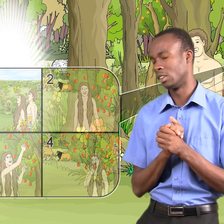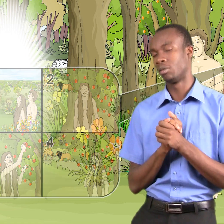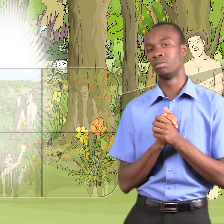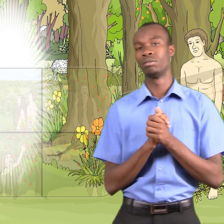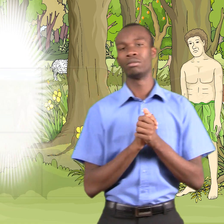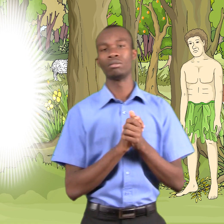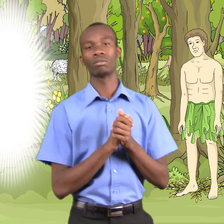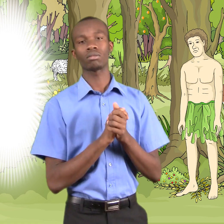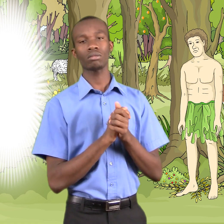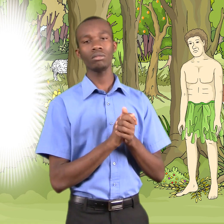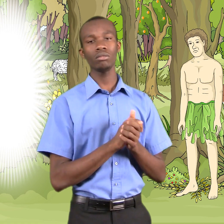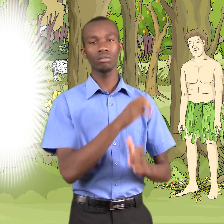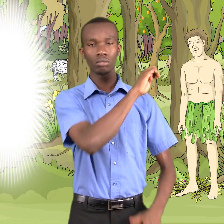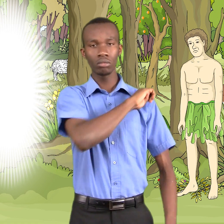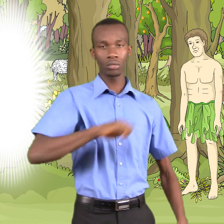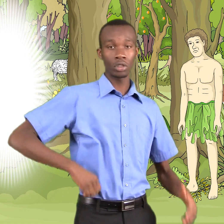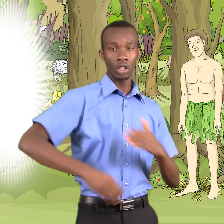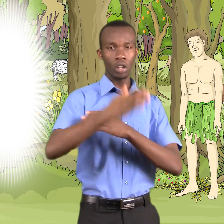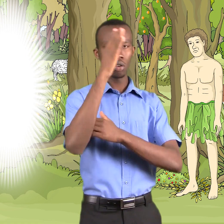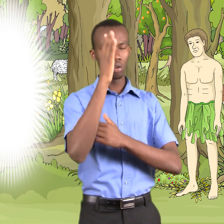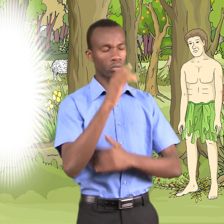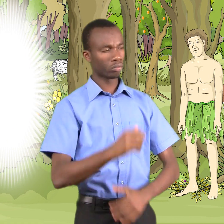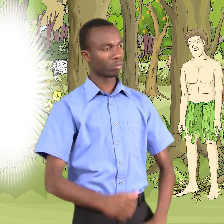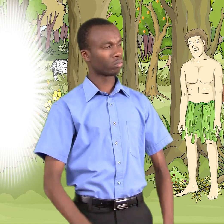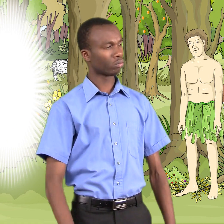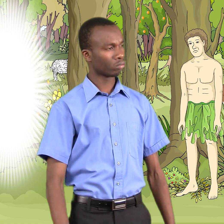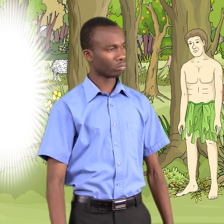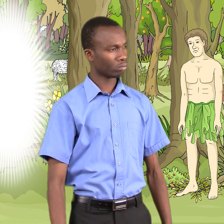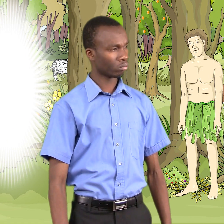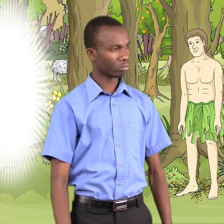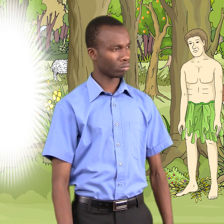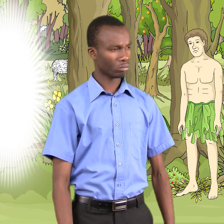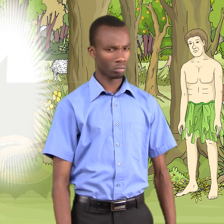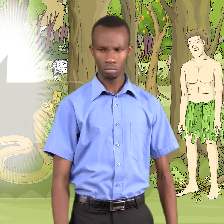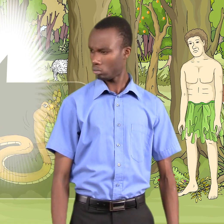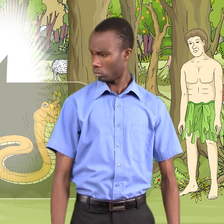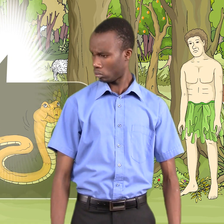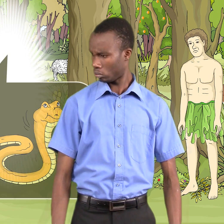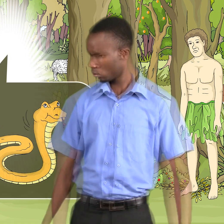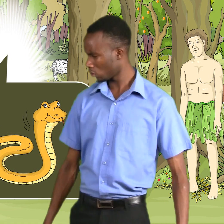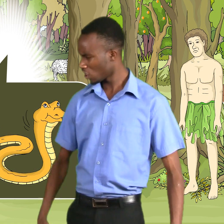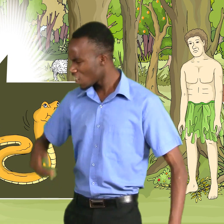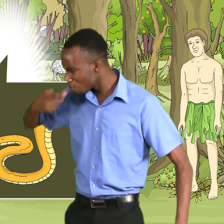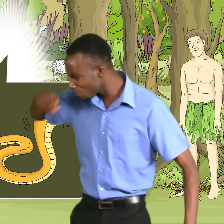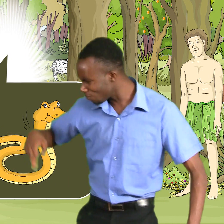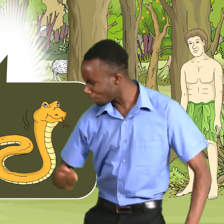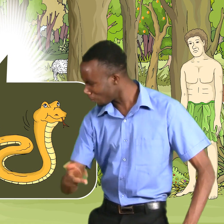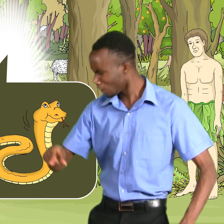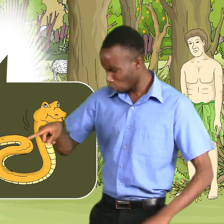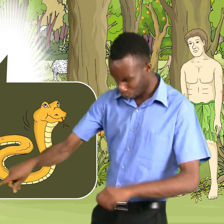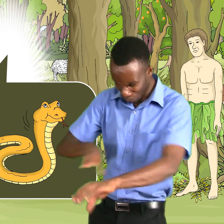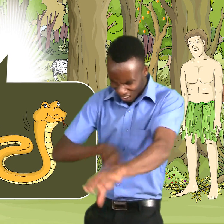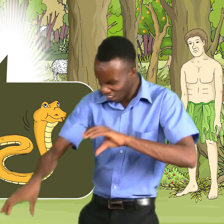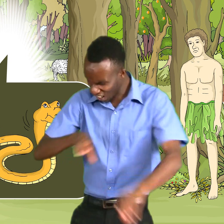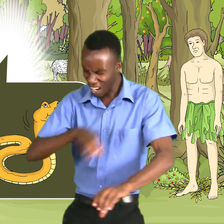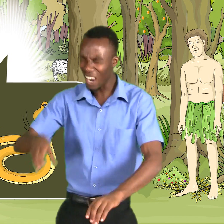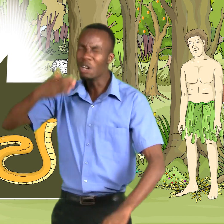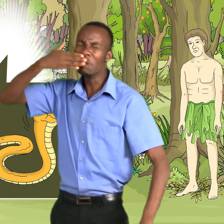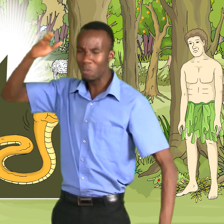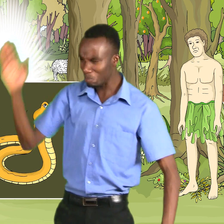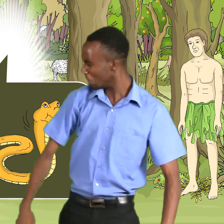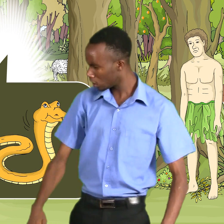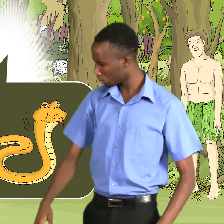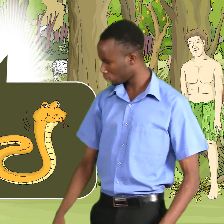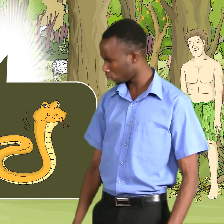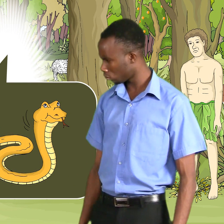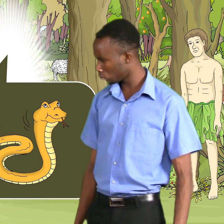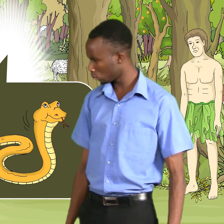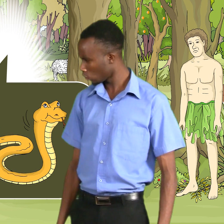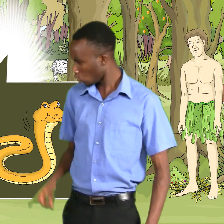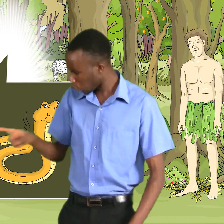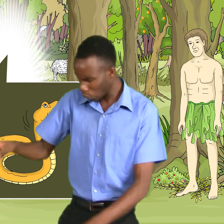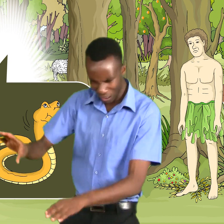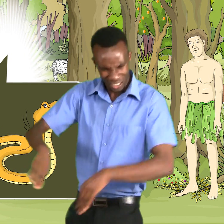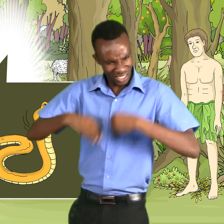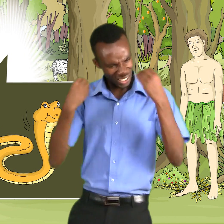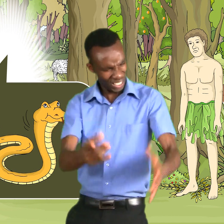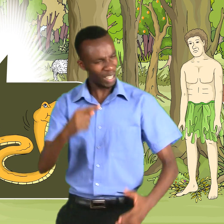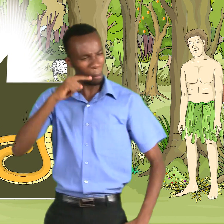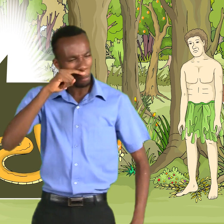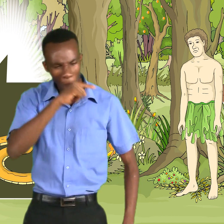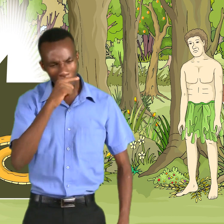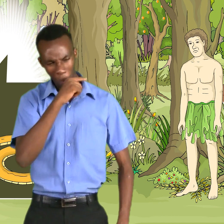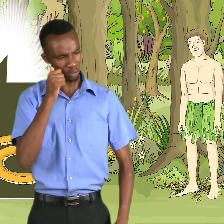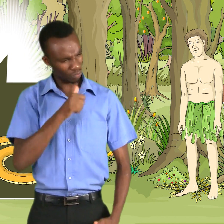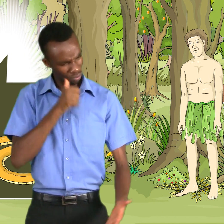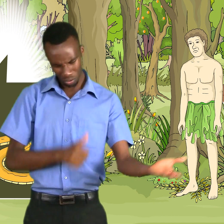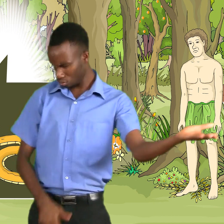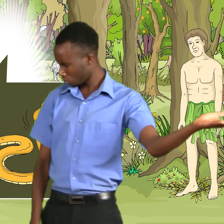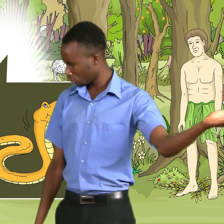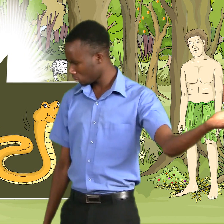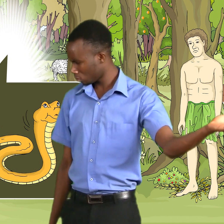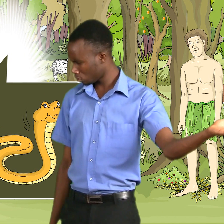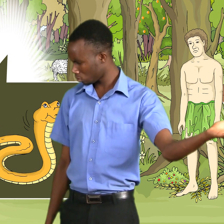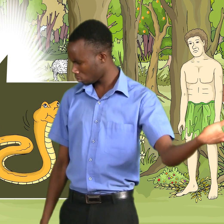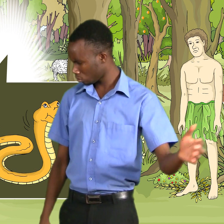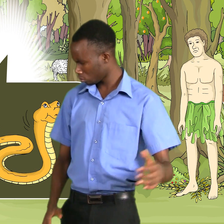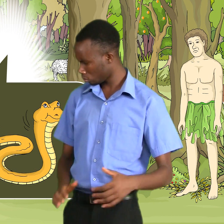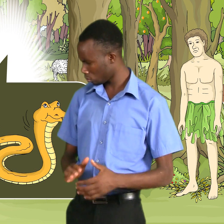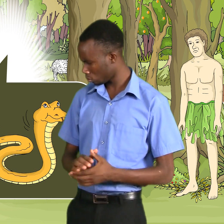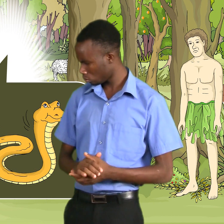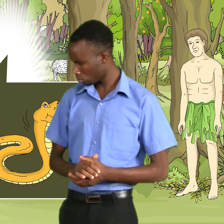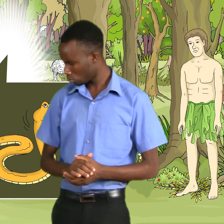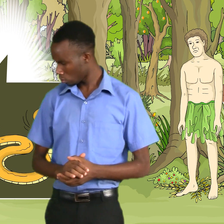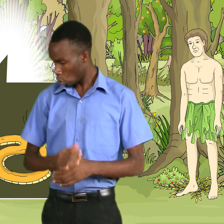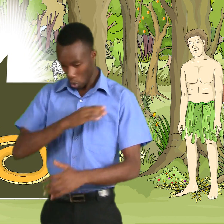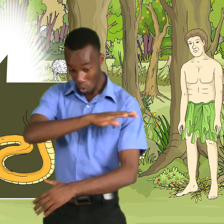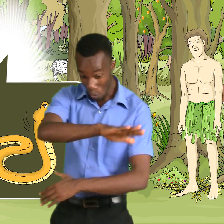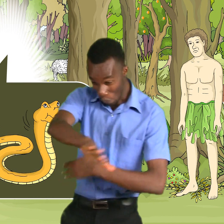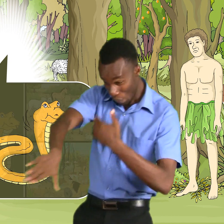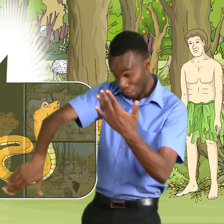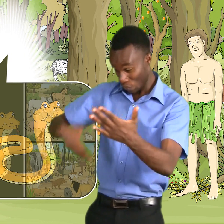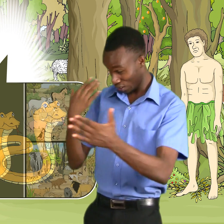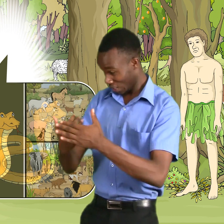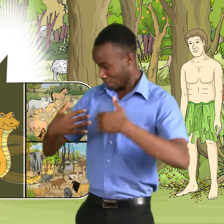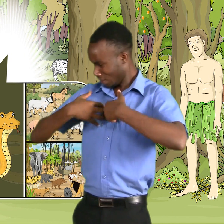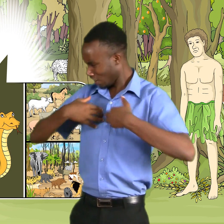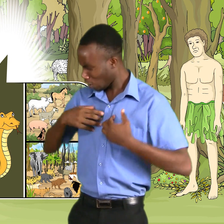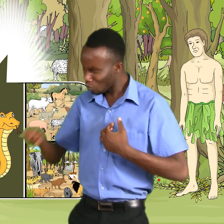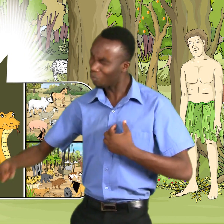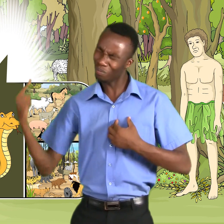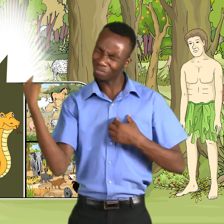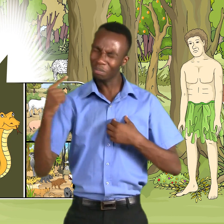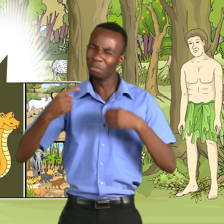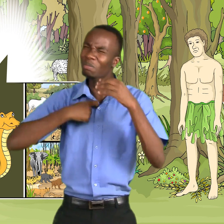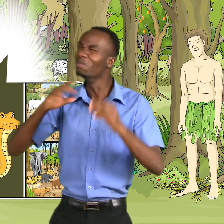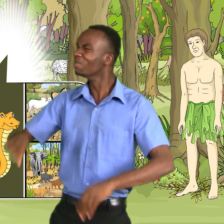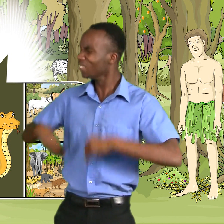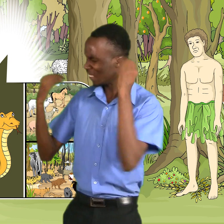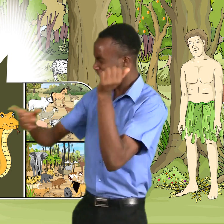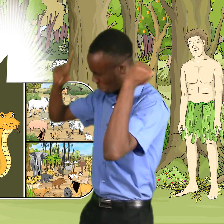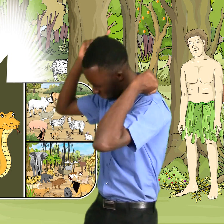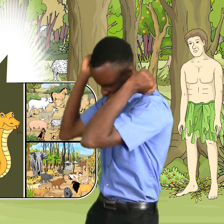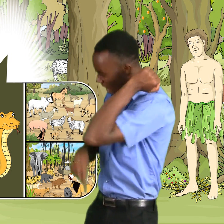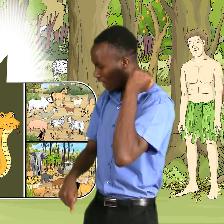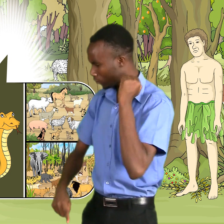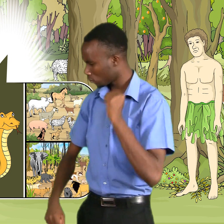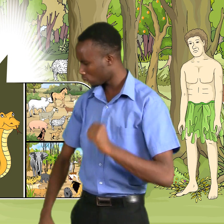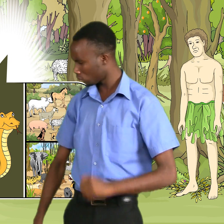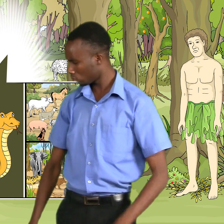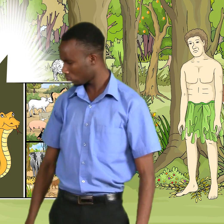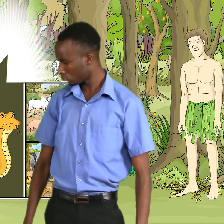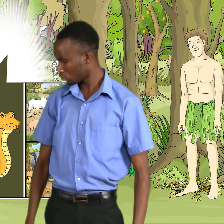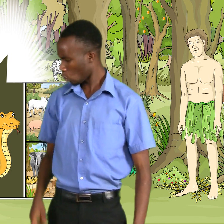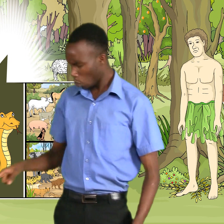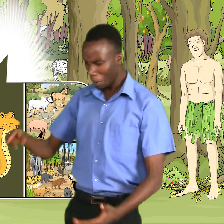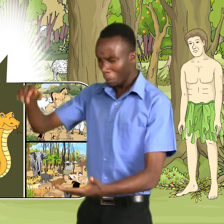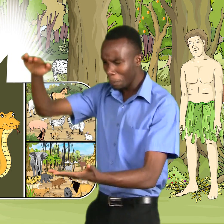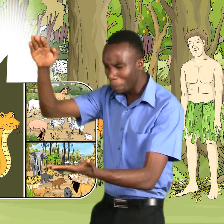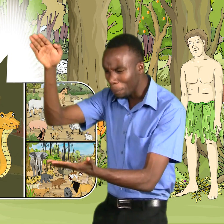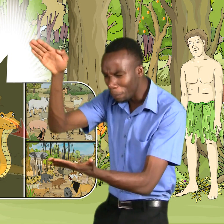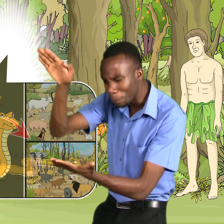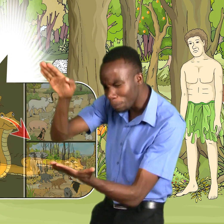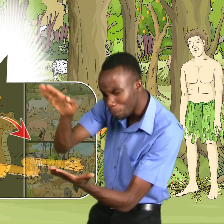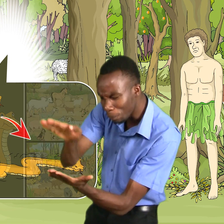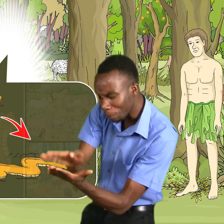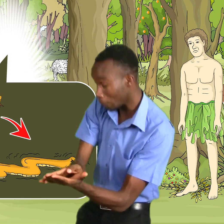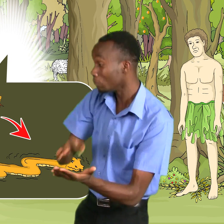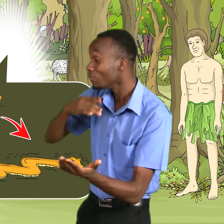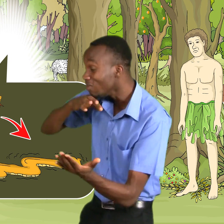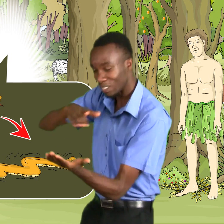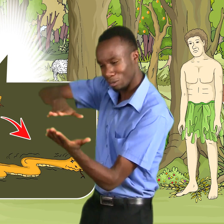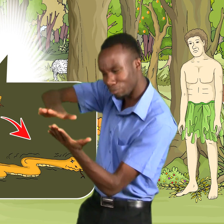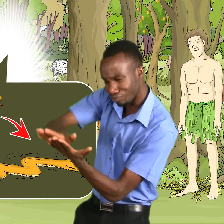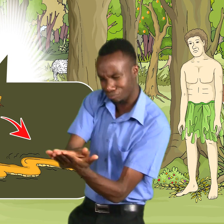So the LORD God said to the serpent: “Because you have done this, cursed are you above all livestock and every beast of the field!